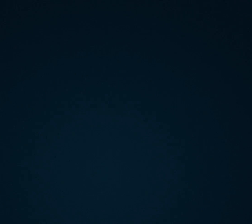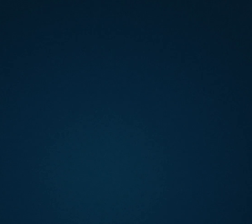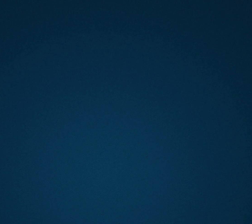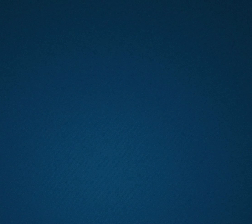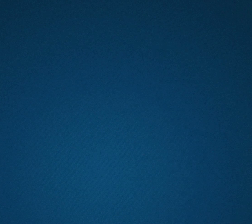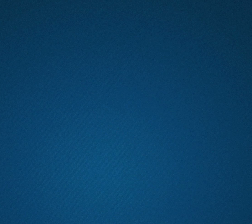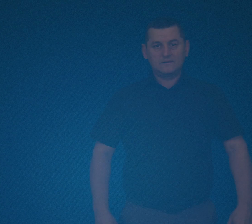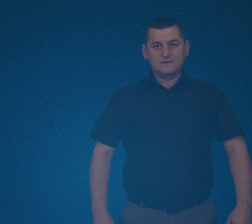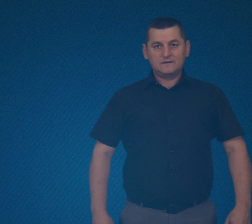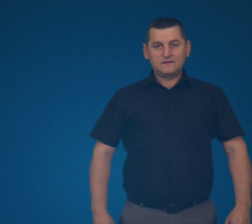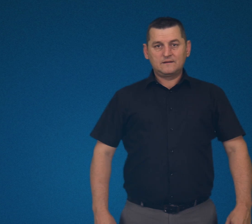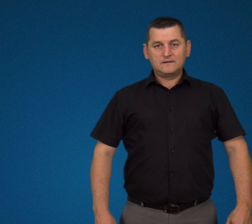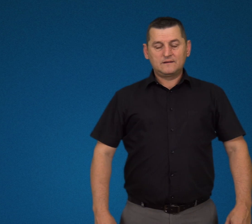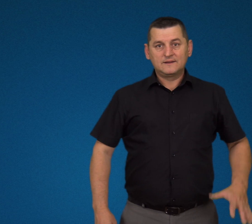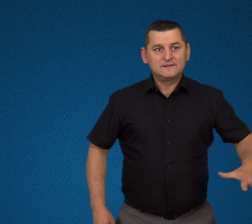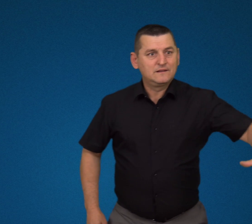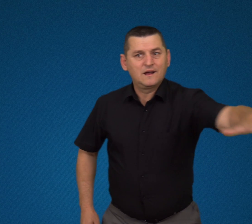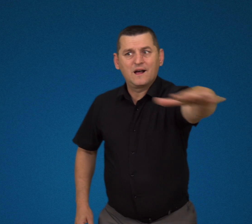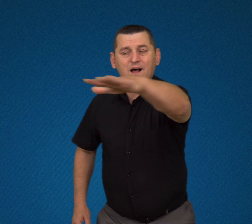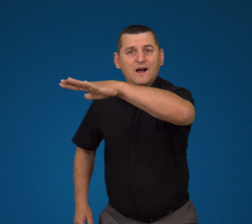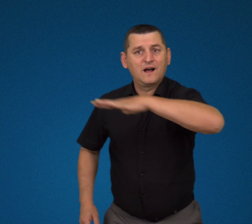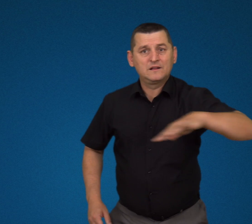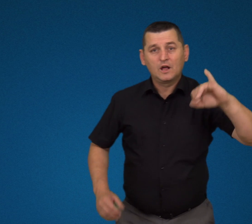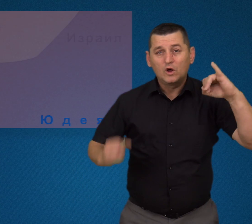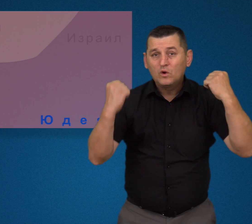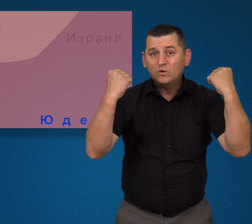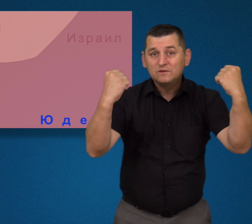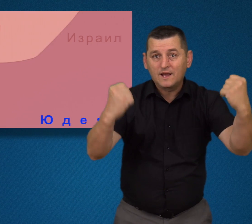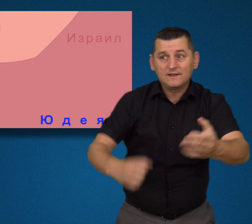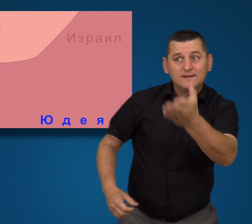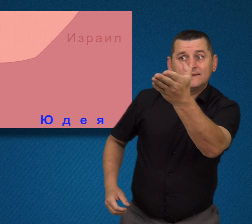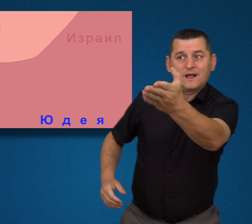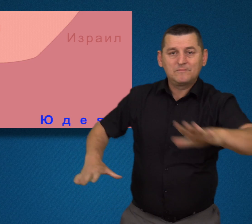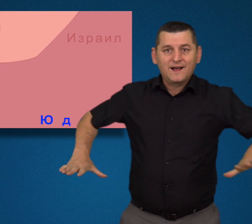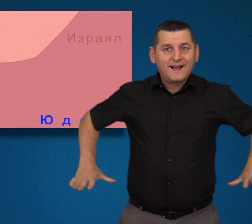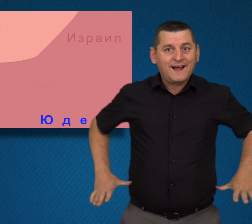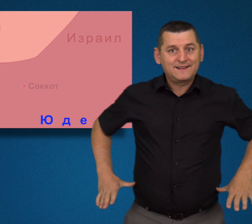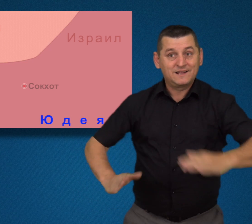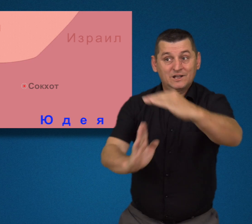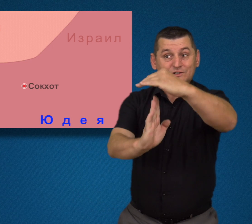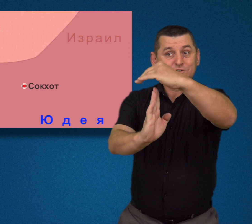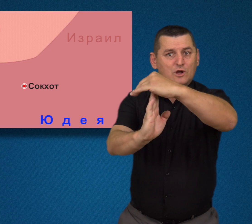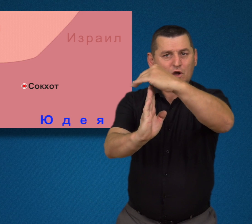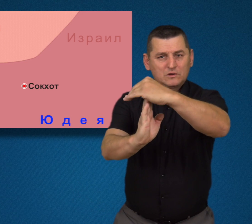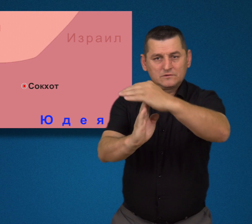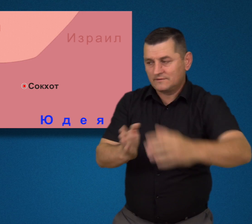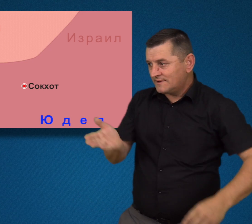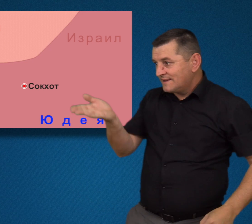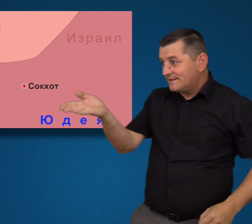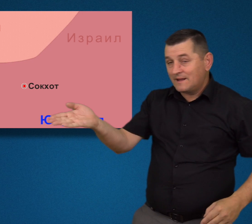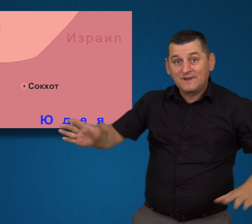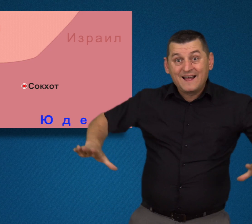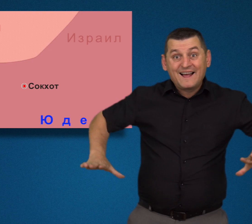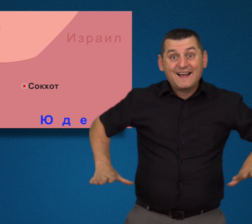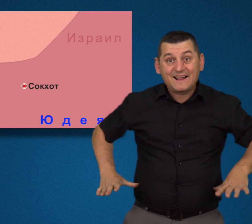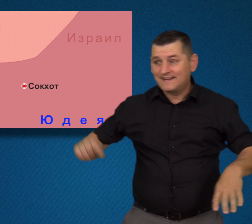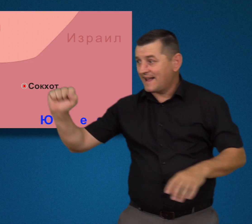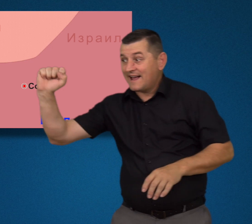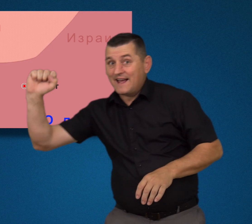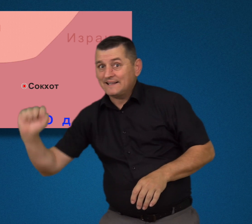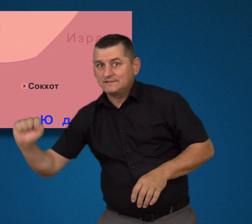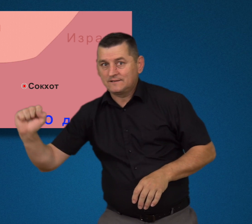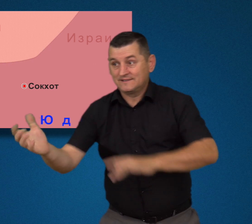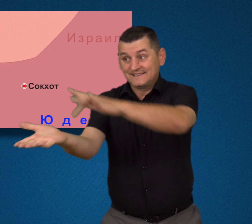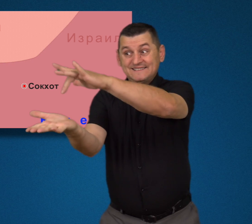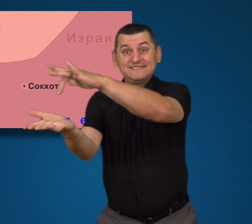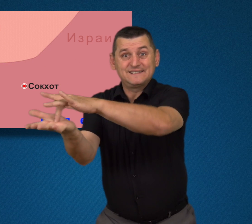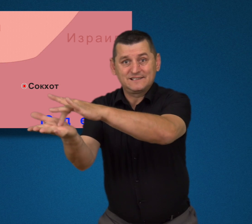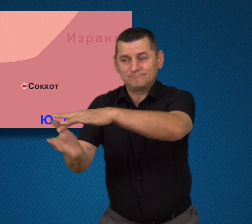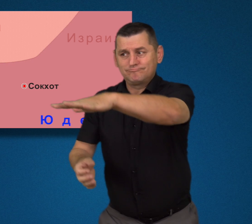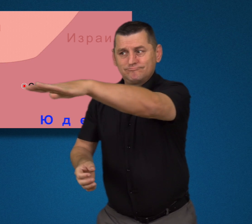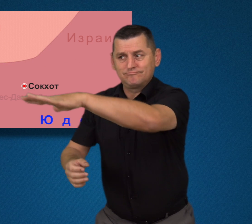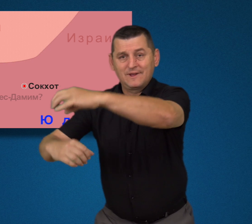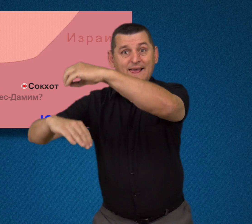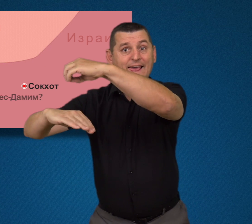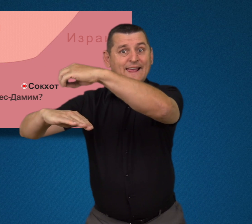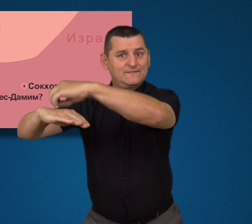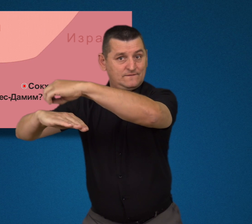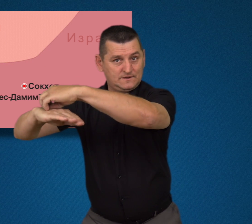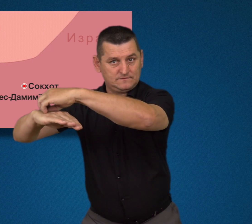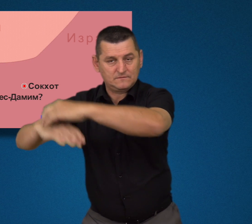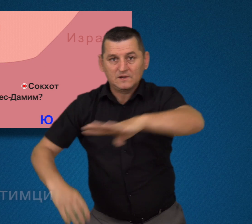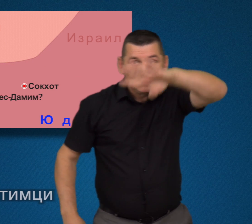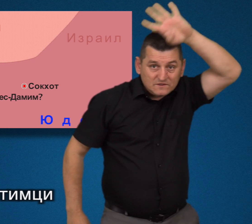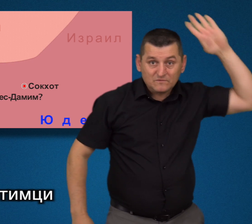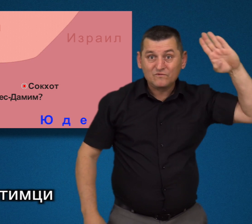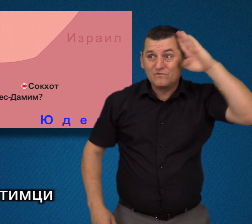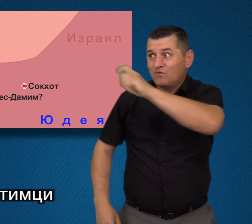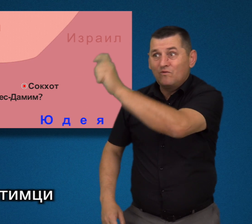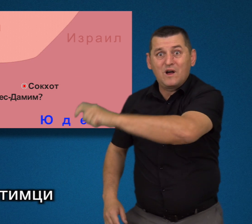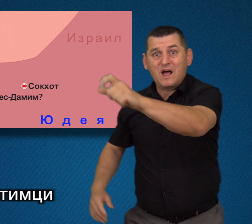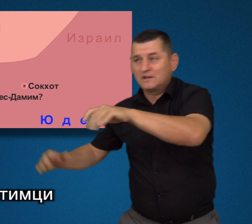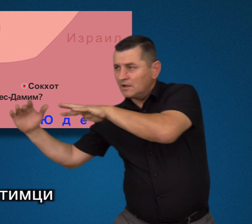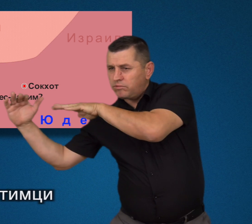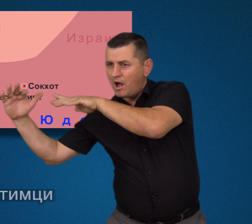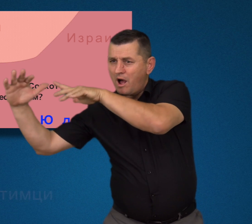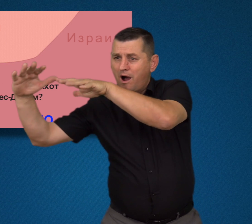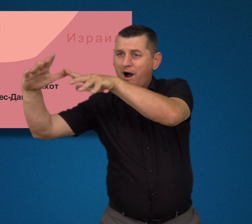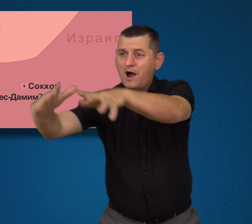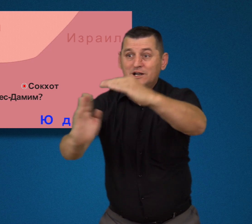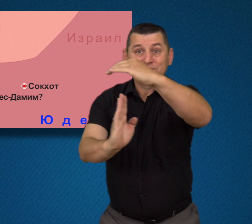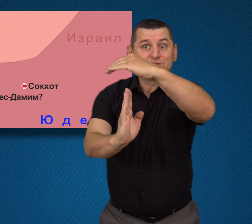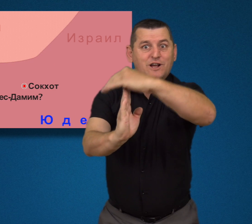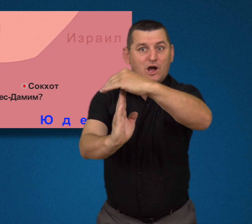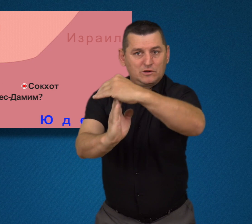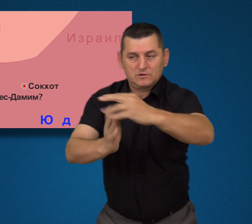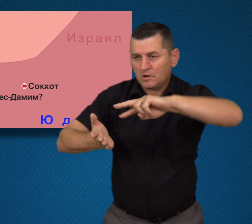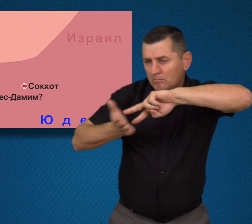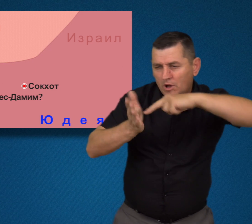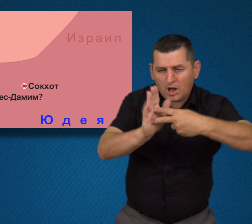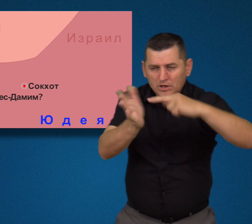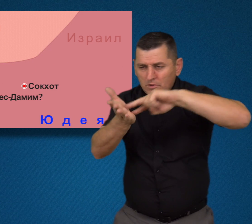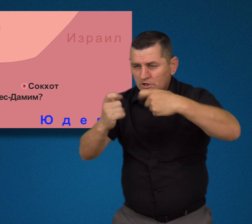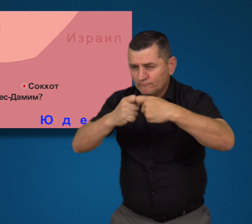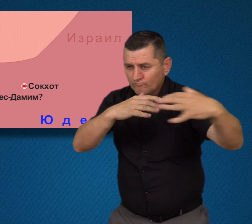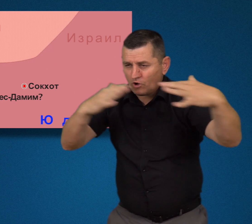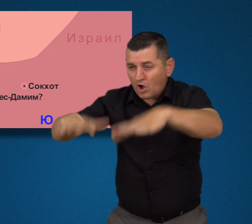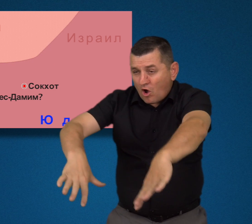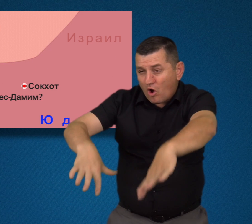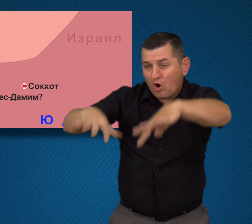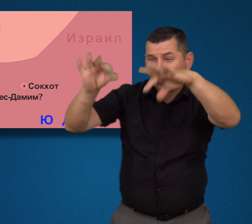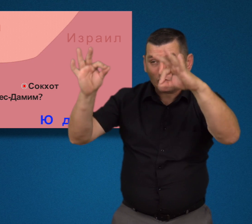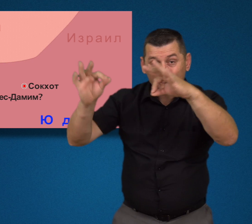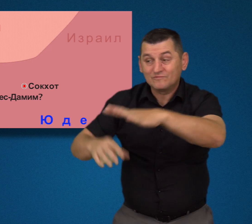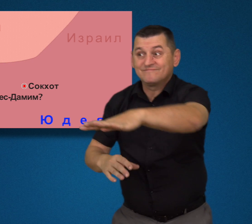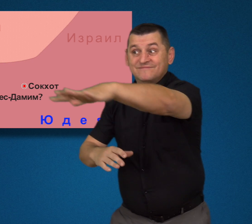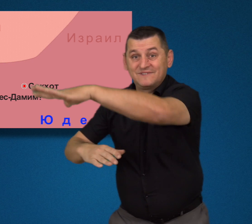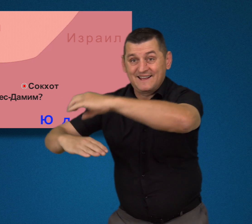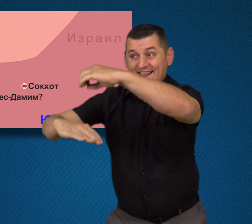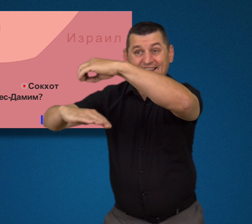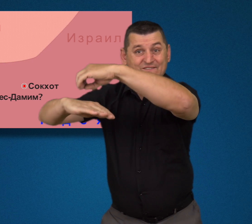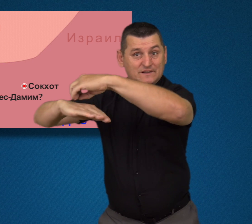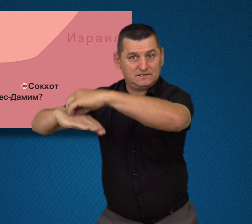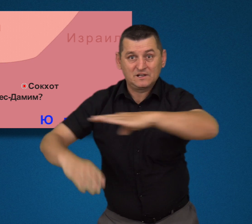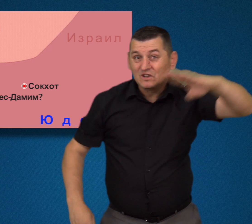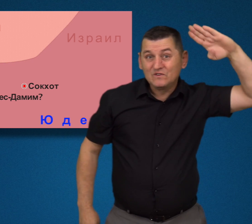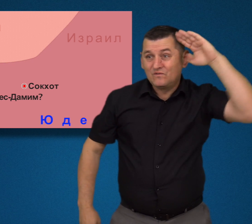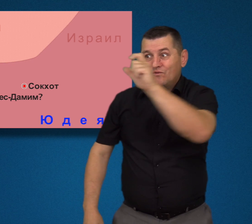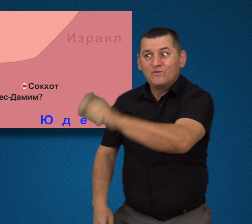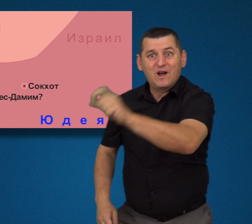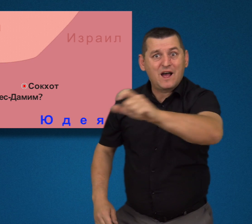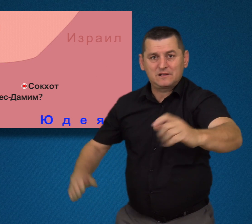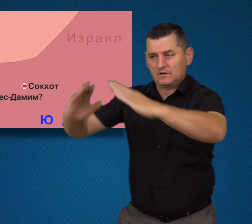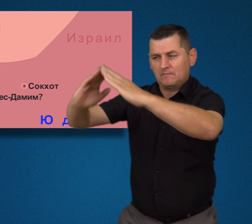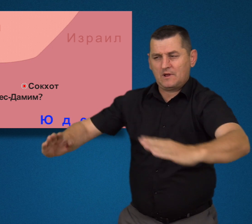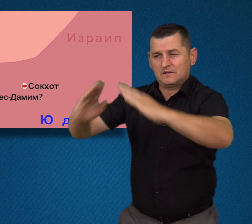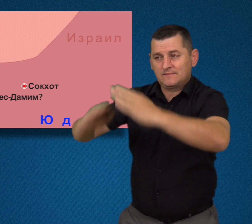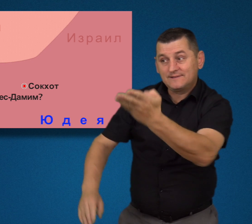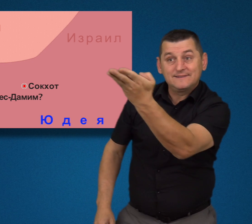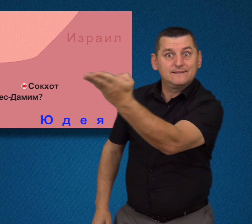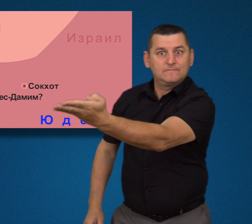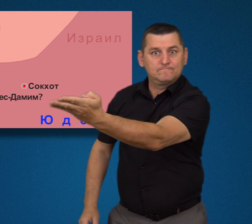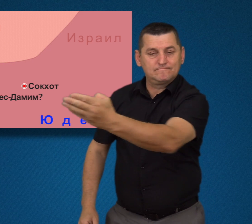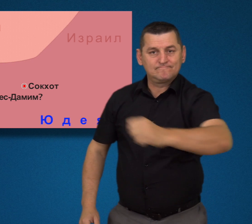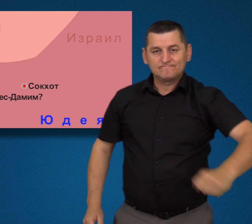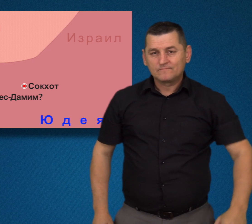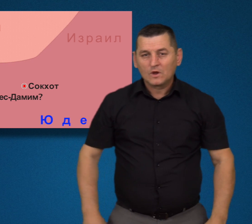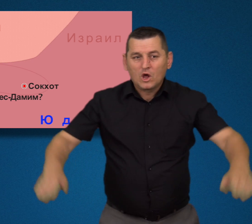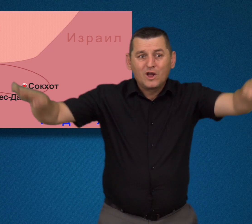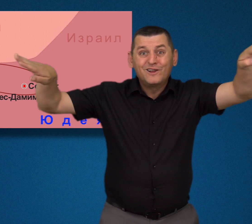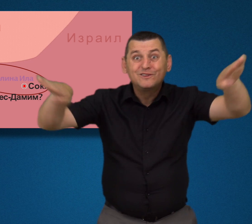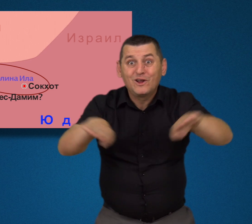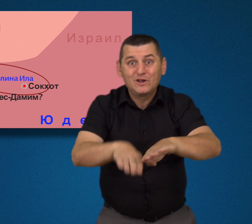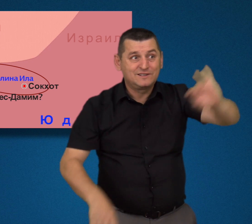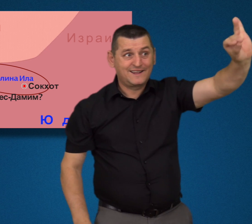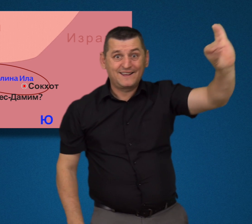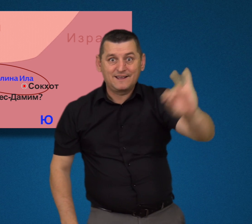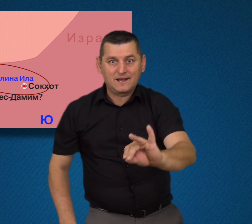Now the Philistines gathered their forces for war at Socoh in Judah, and they camped between Socoh and Azekah in Ephes-dammim.